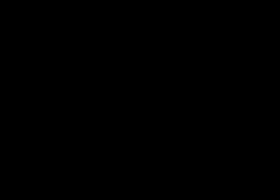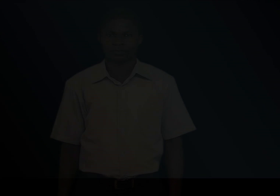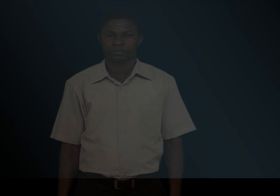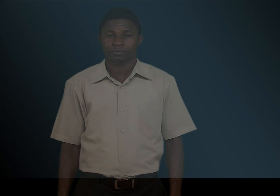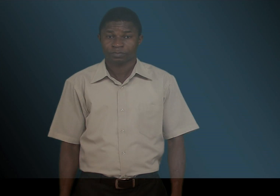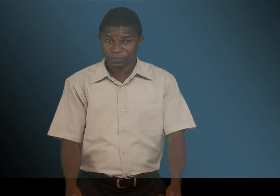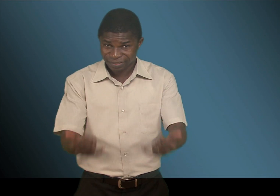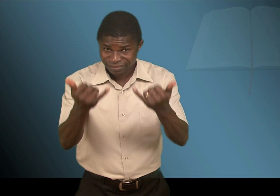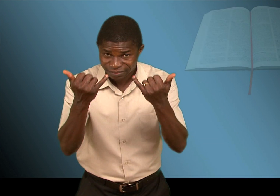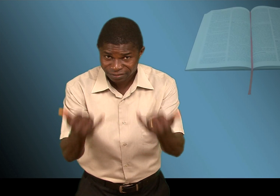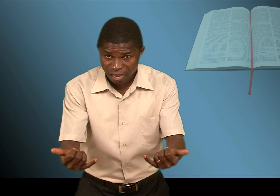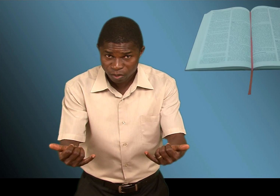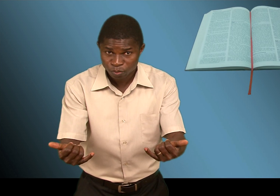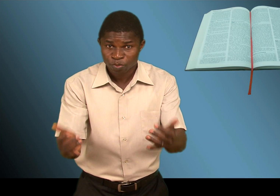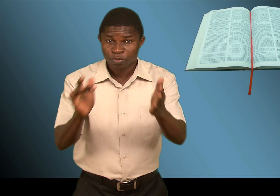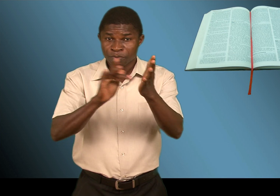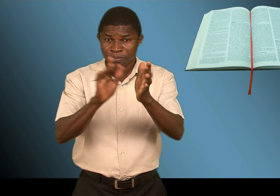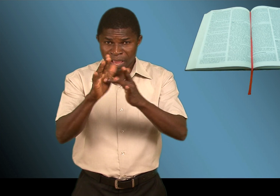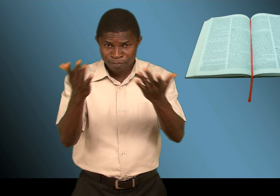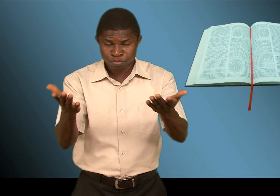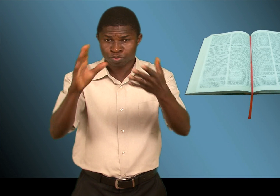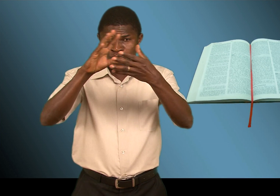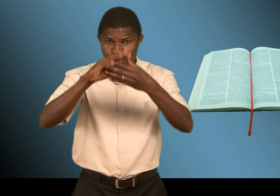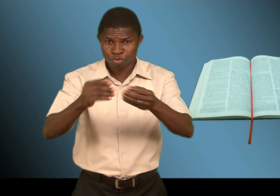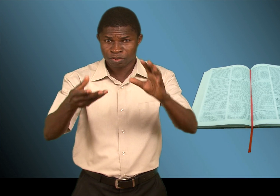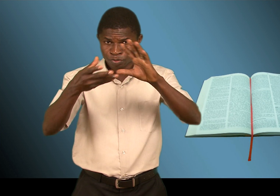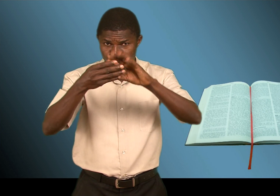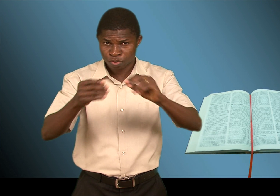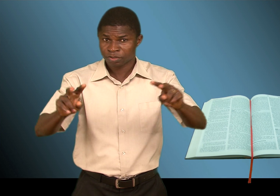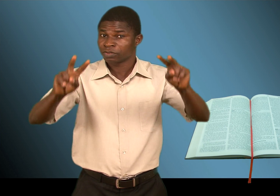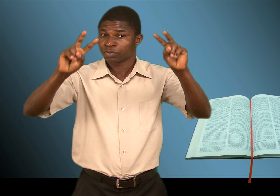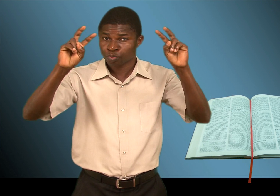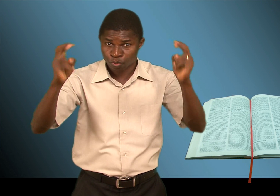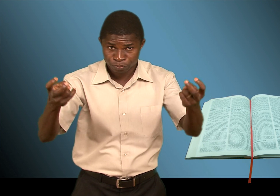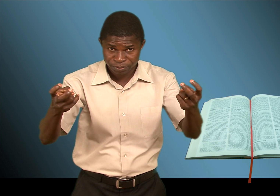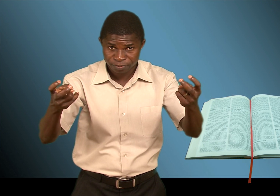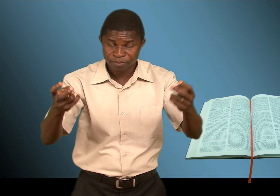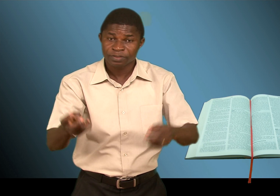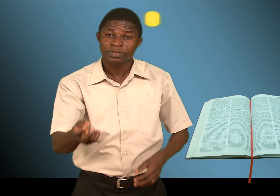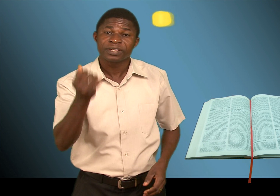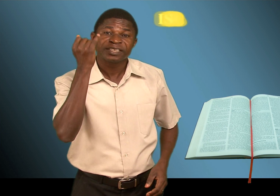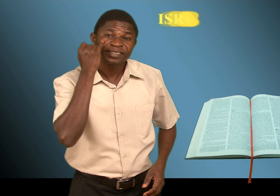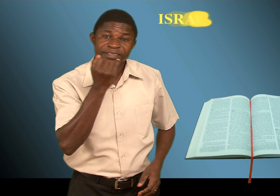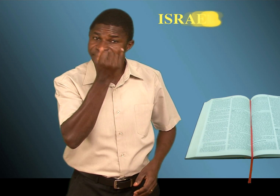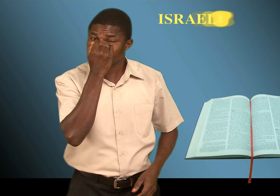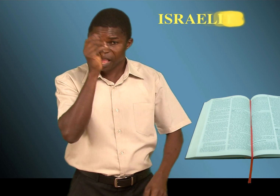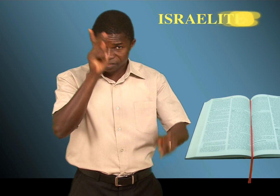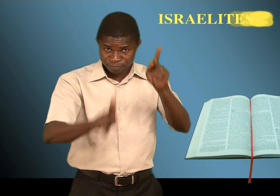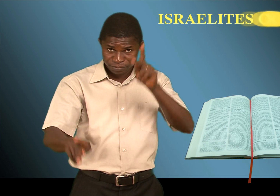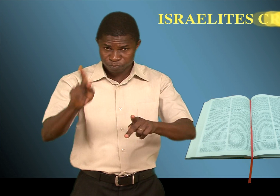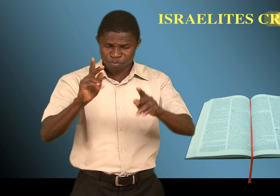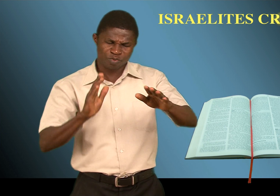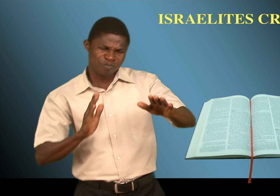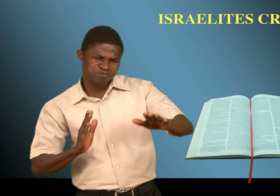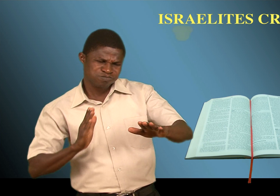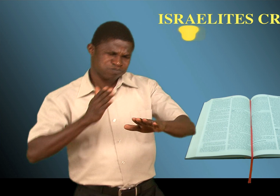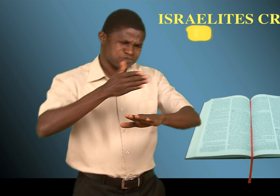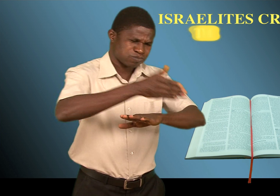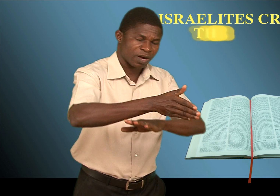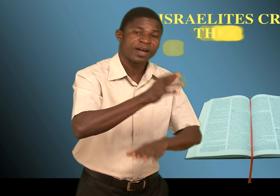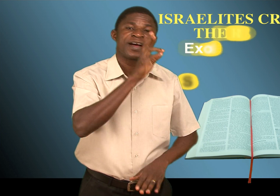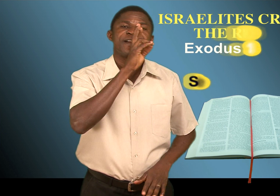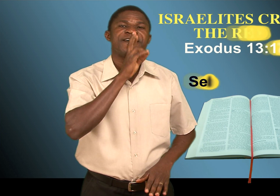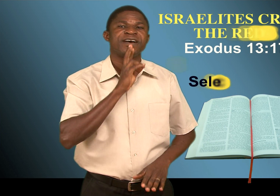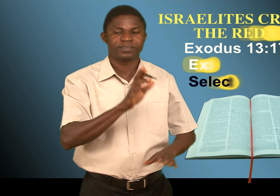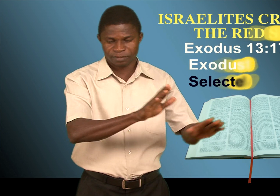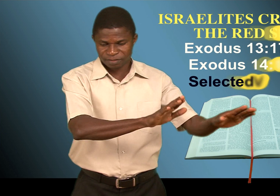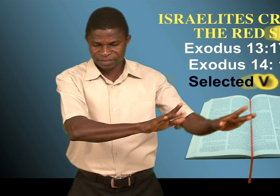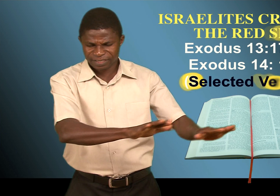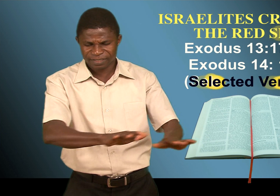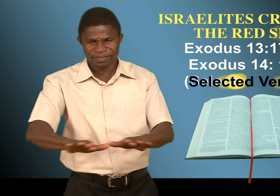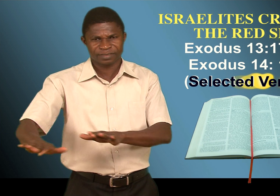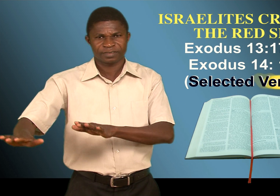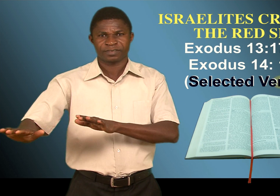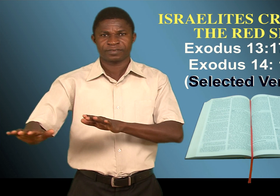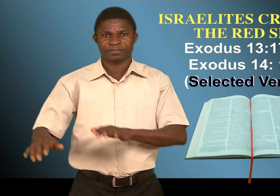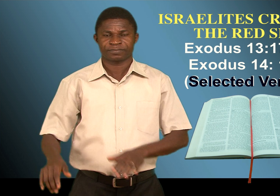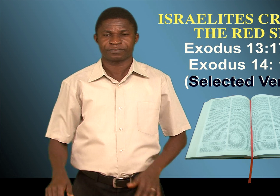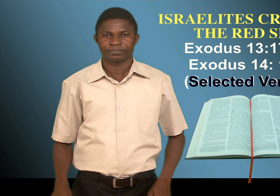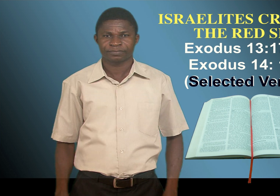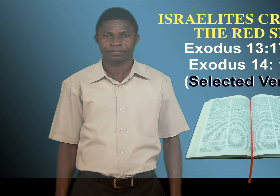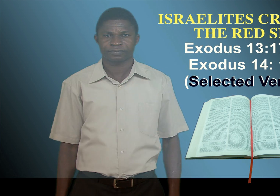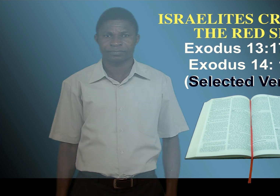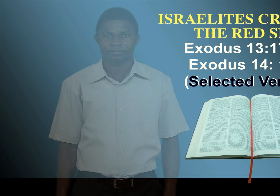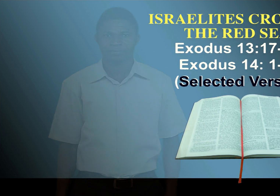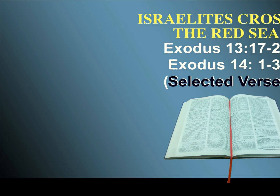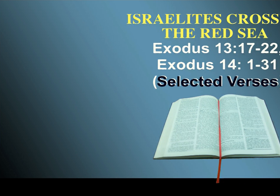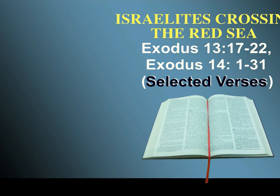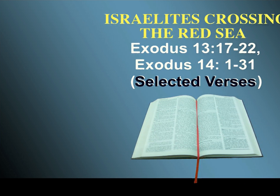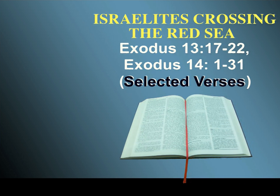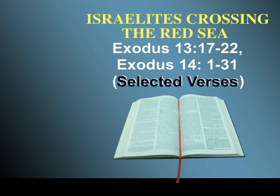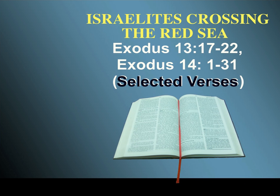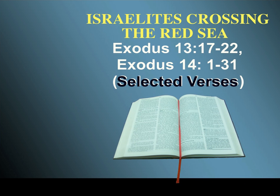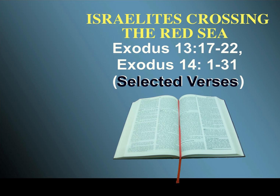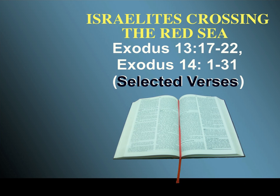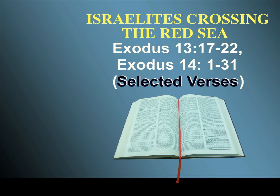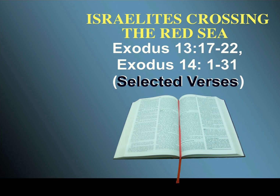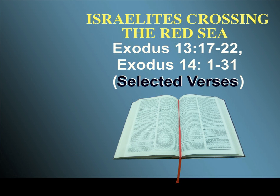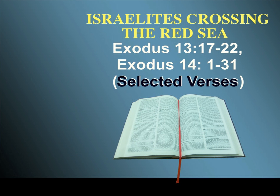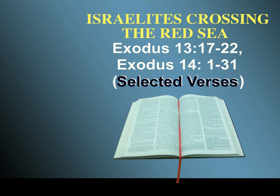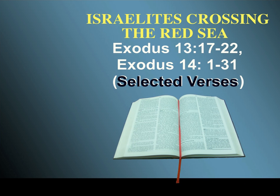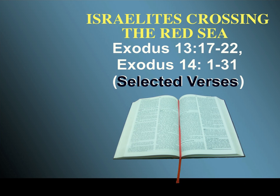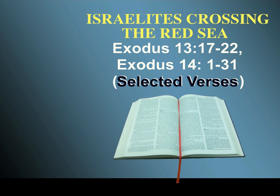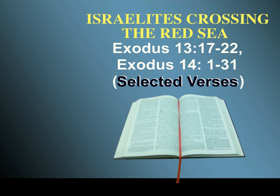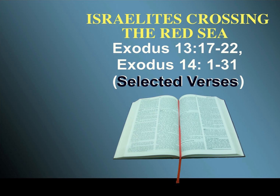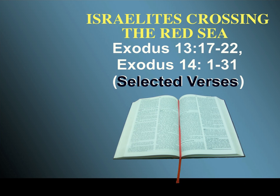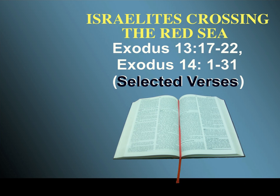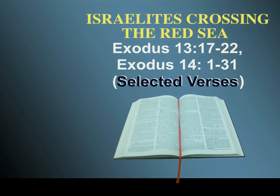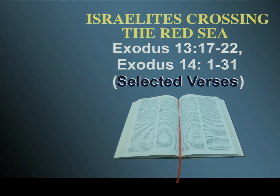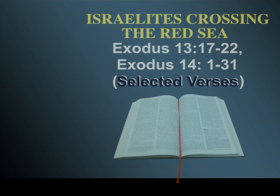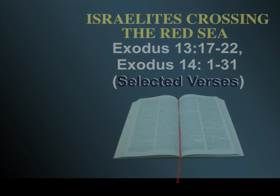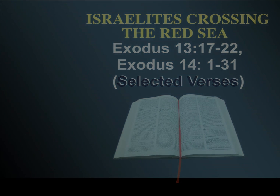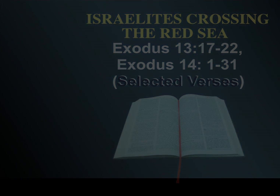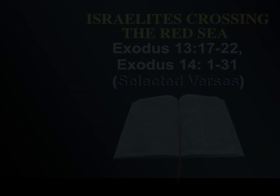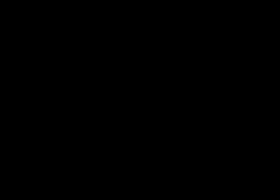Israelites crossing the Red Sea